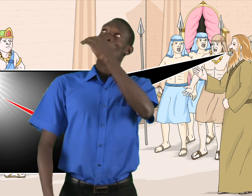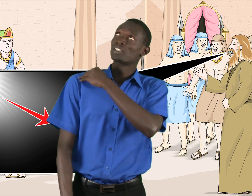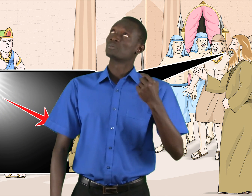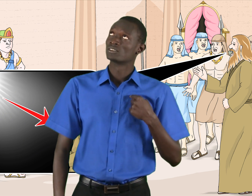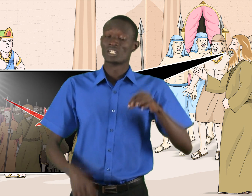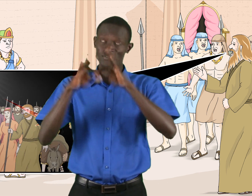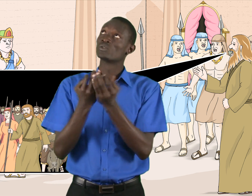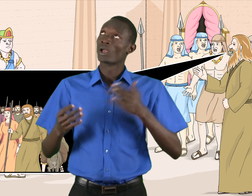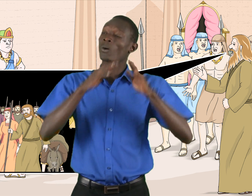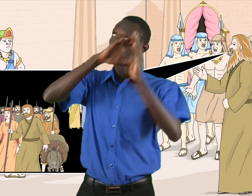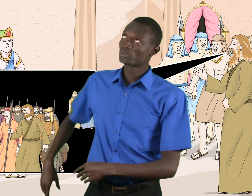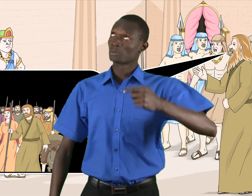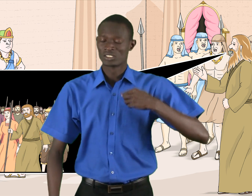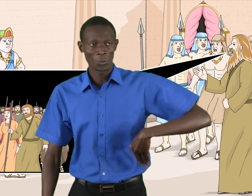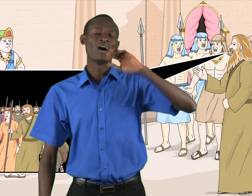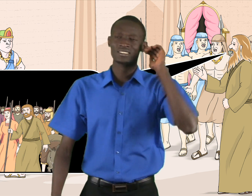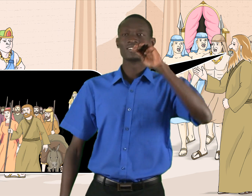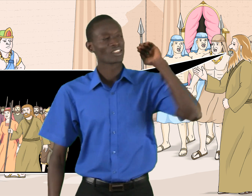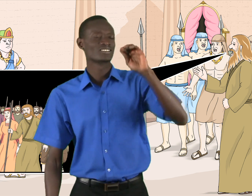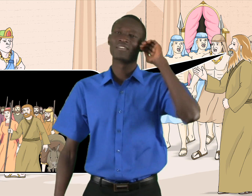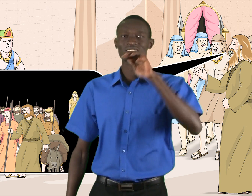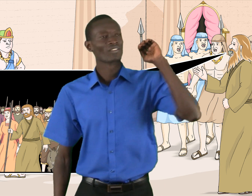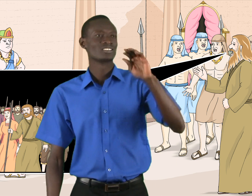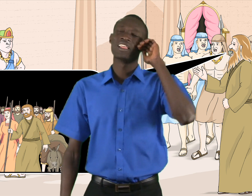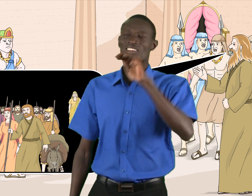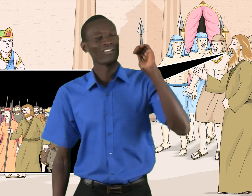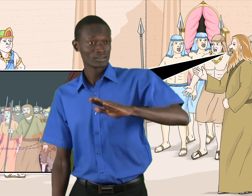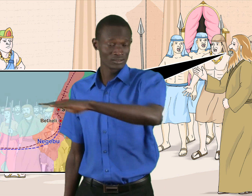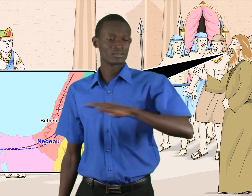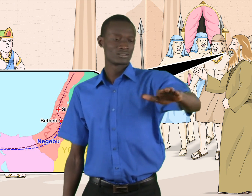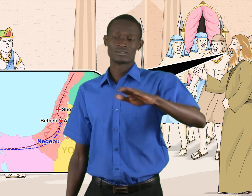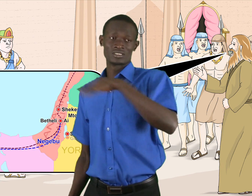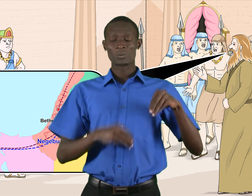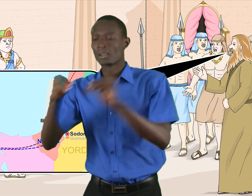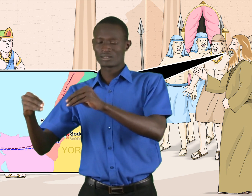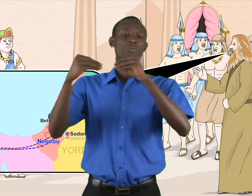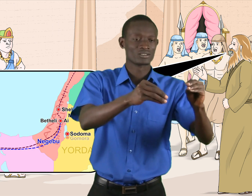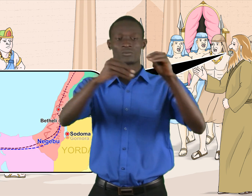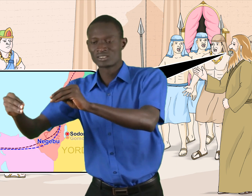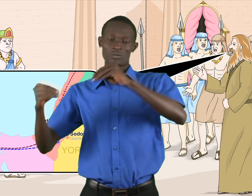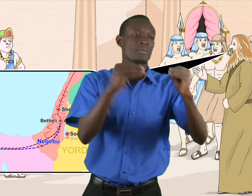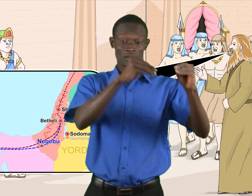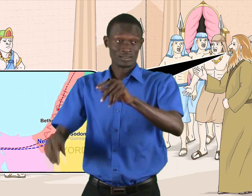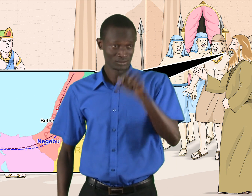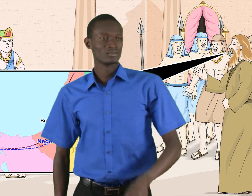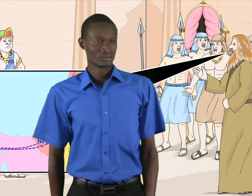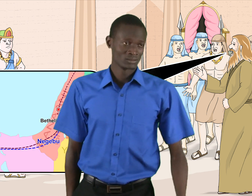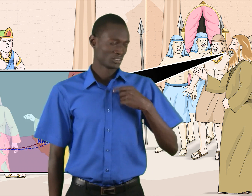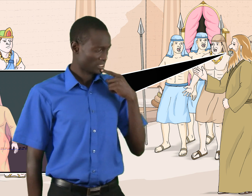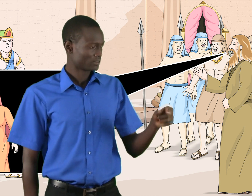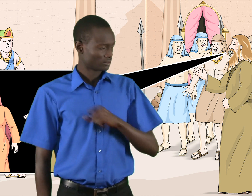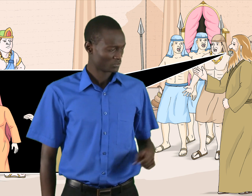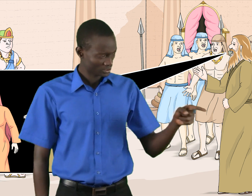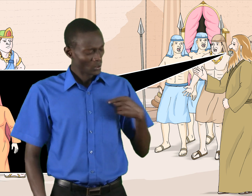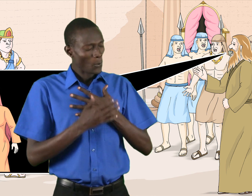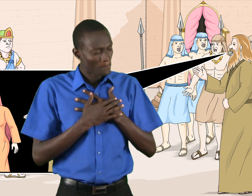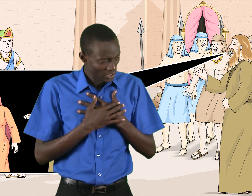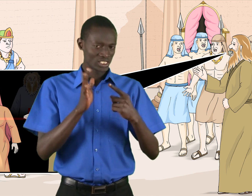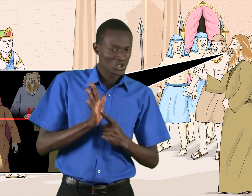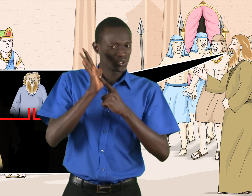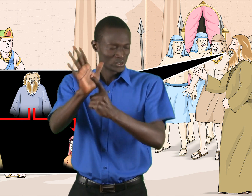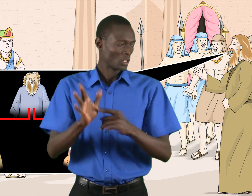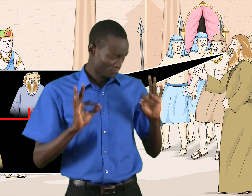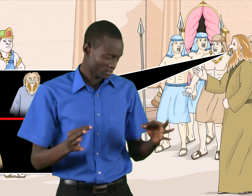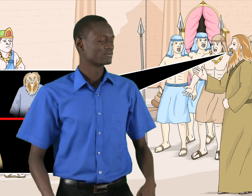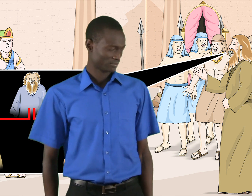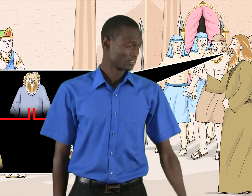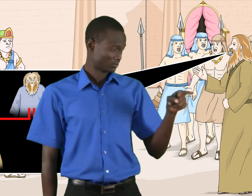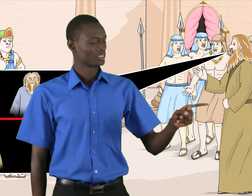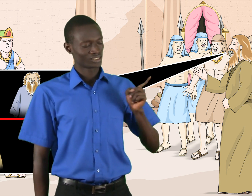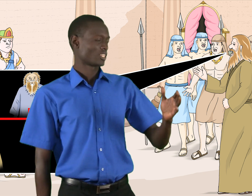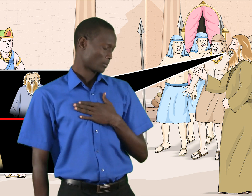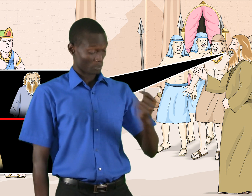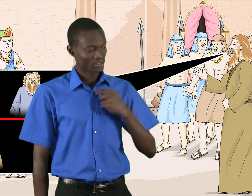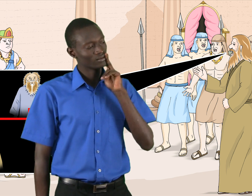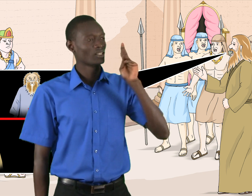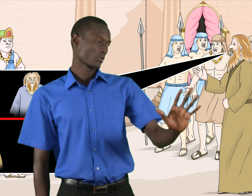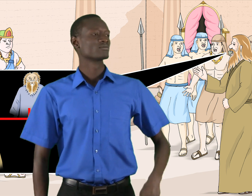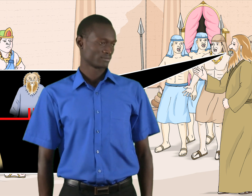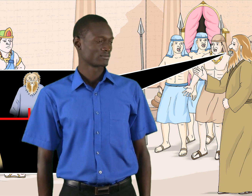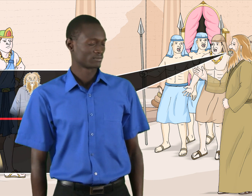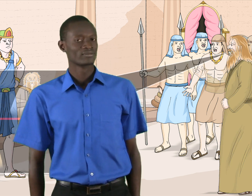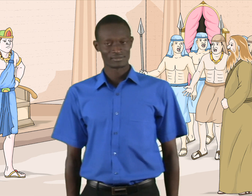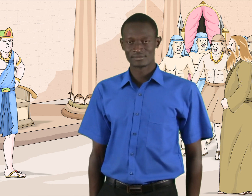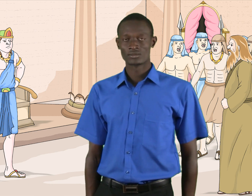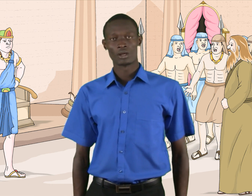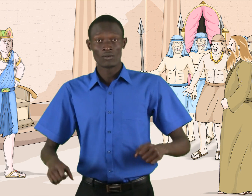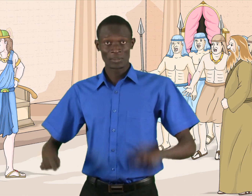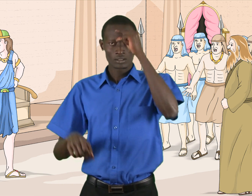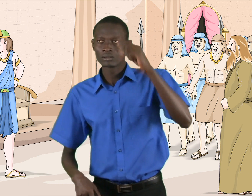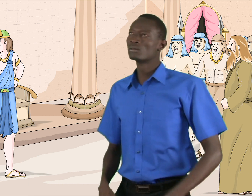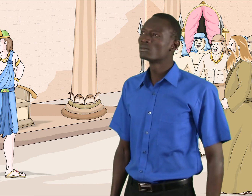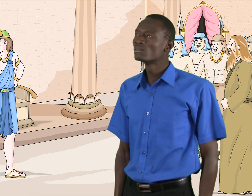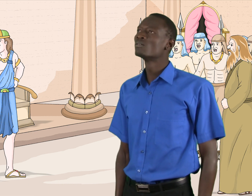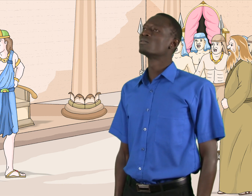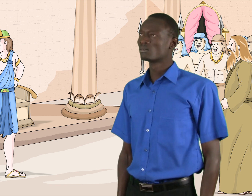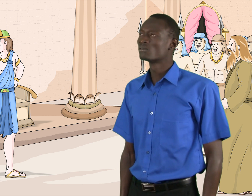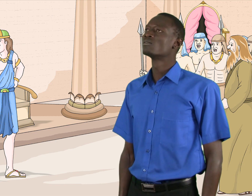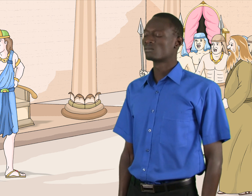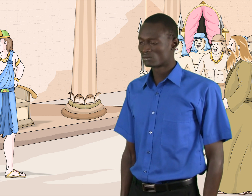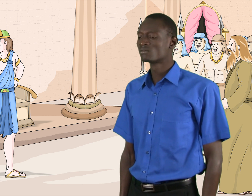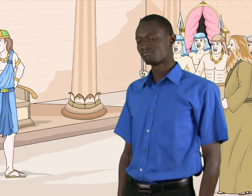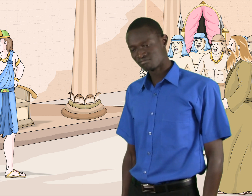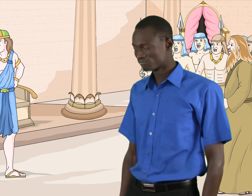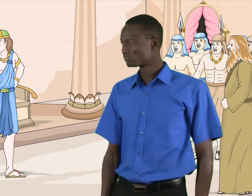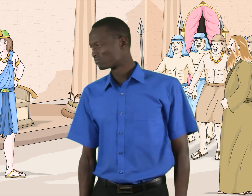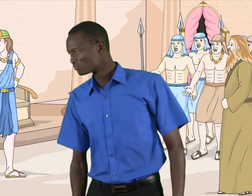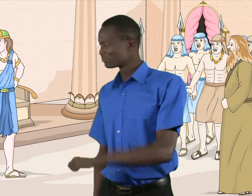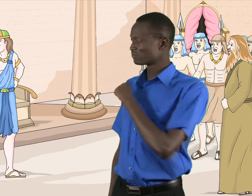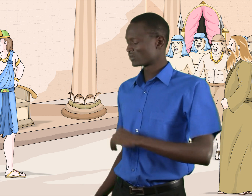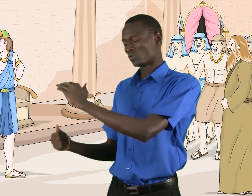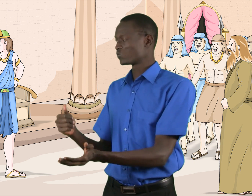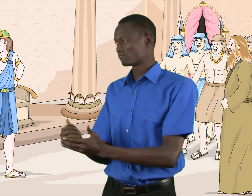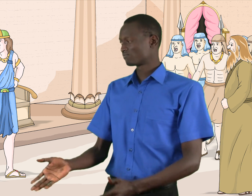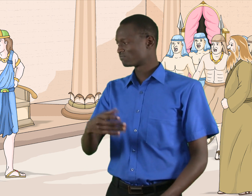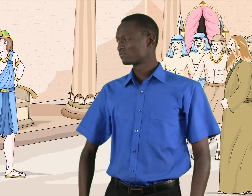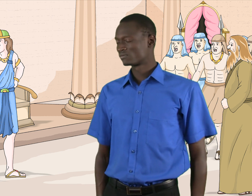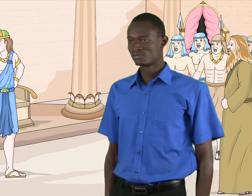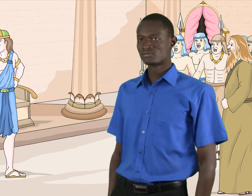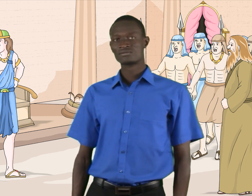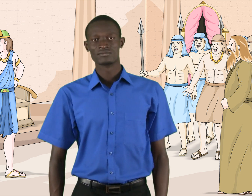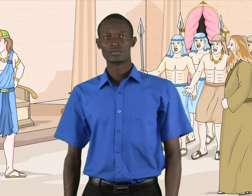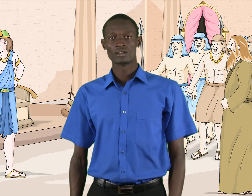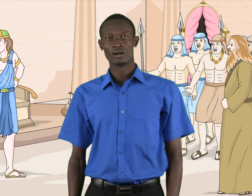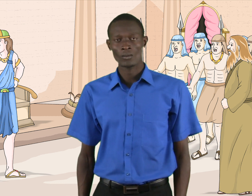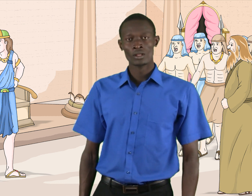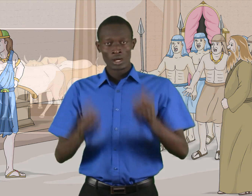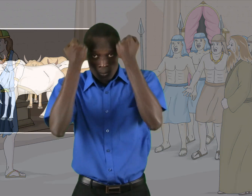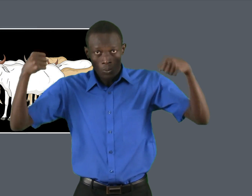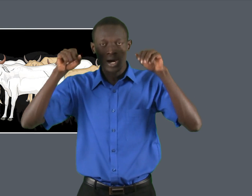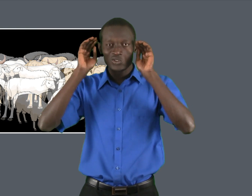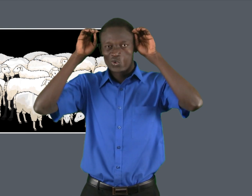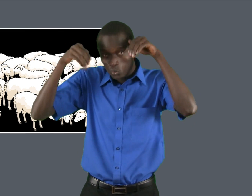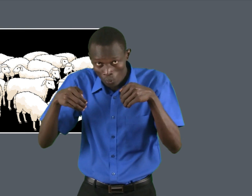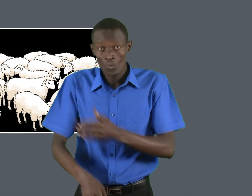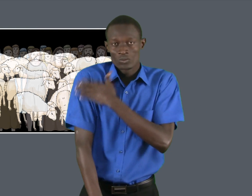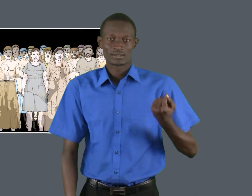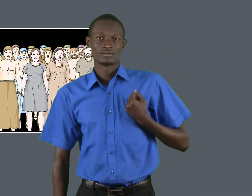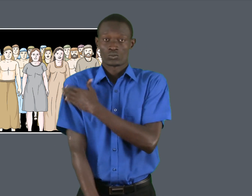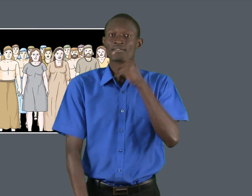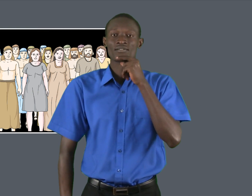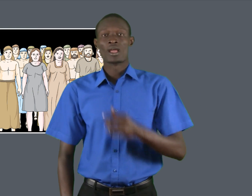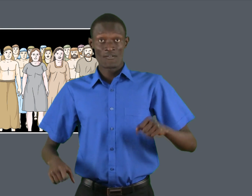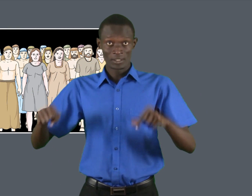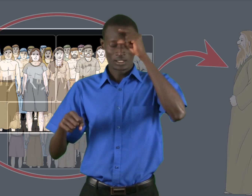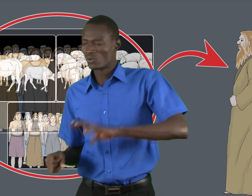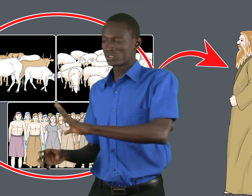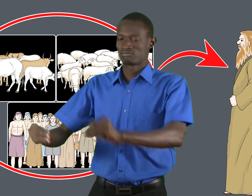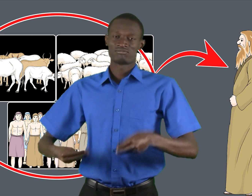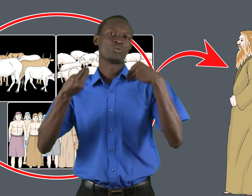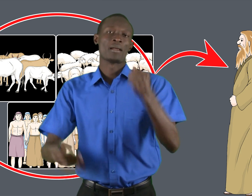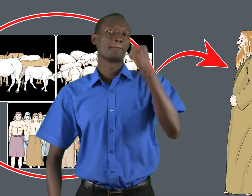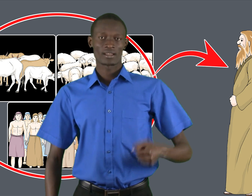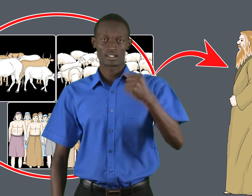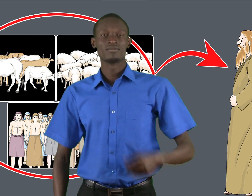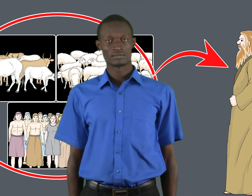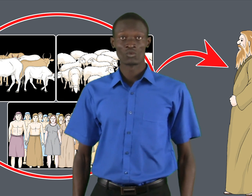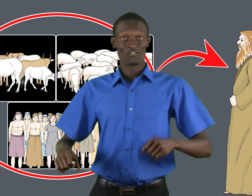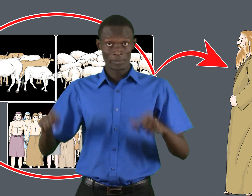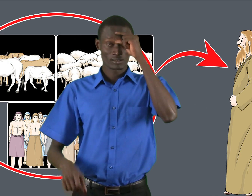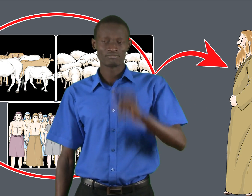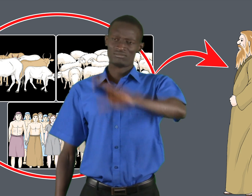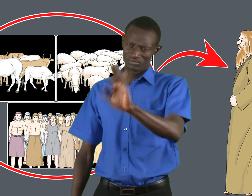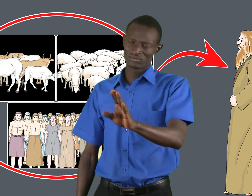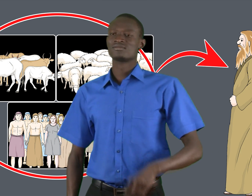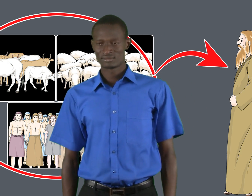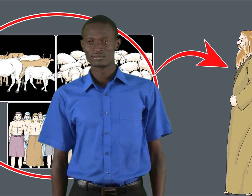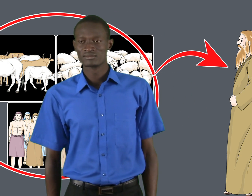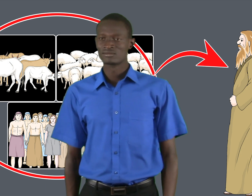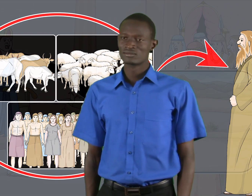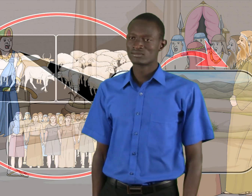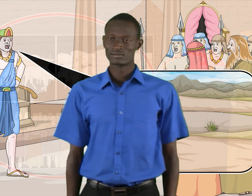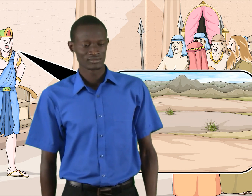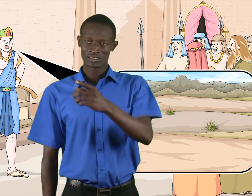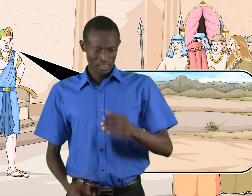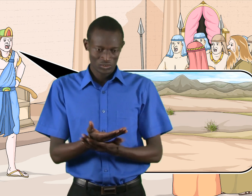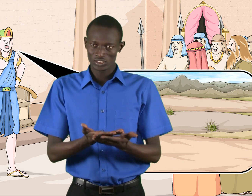So when God had me journey from my father’s house, I said to Sarah, ‘This is how you can show your loyalty to me: Wherever we go, say of me, “He is my brother.”’” So Abimelech brought sheep and cattle, menservants and maidservants, and he gave them to Abraham and restored his wife Sarah to him.